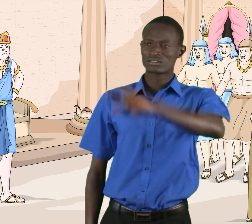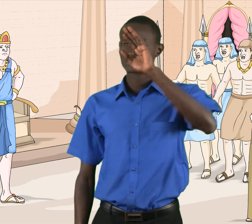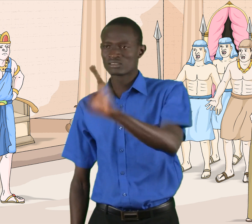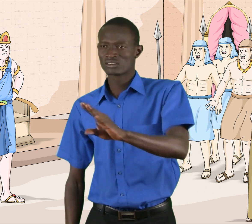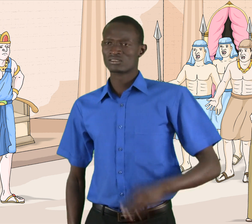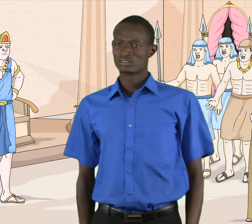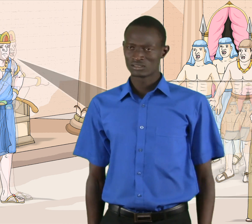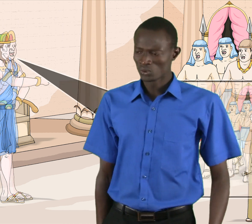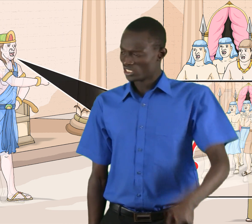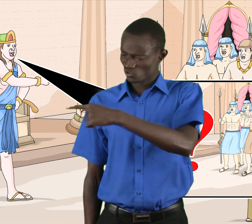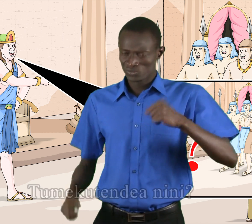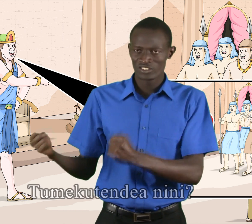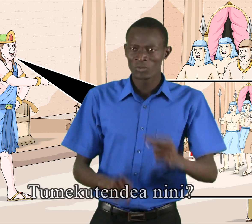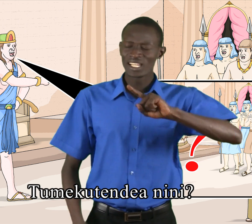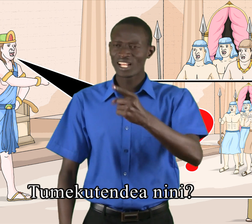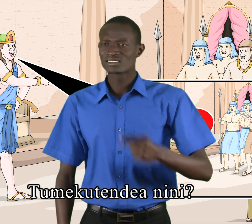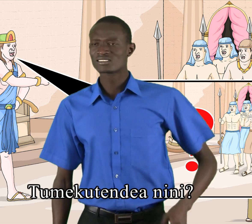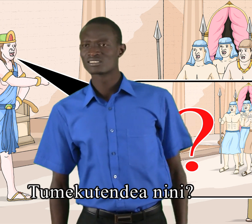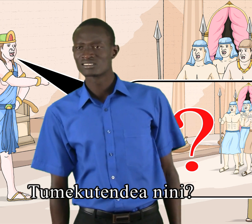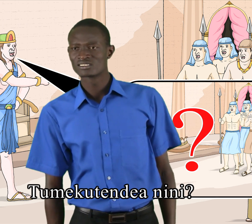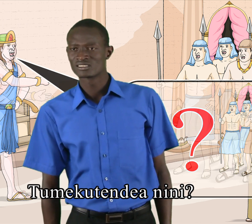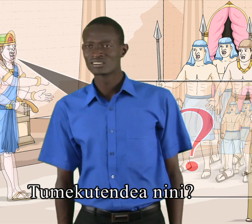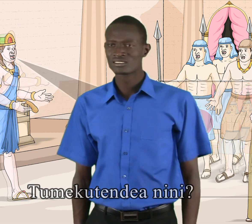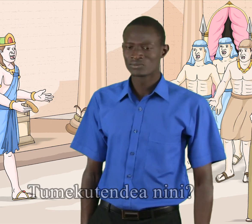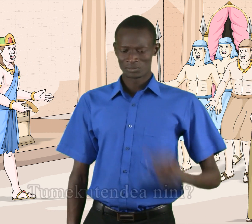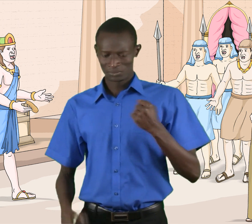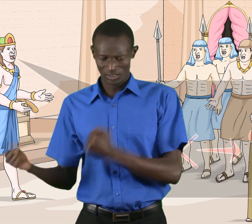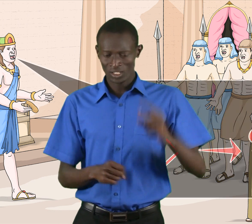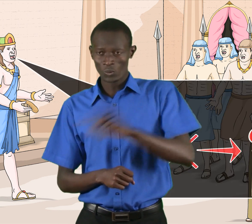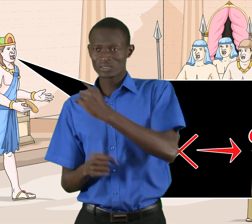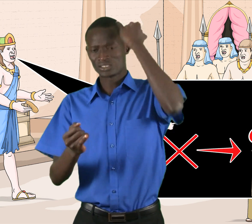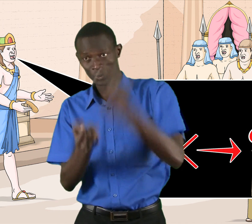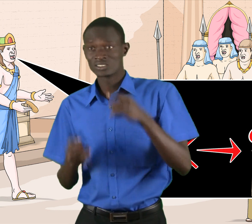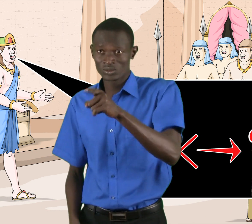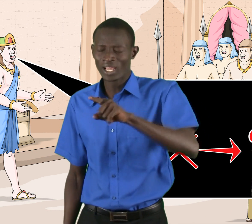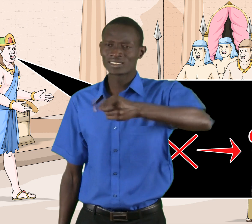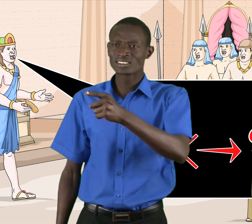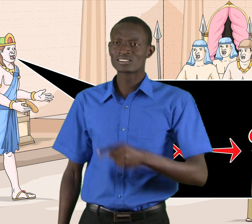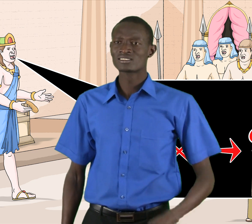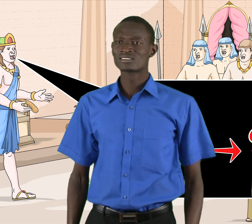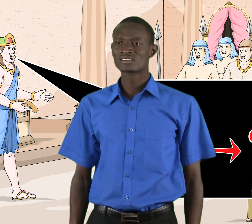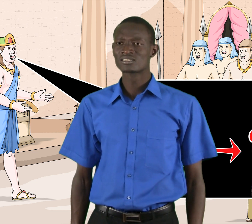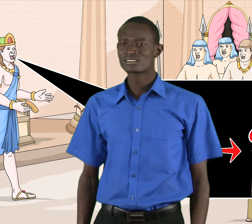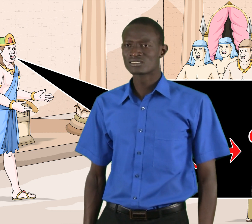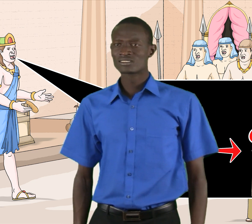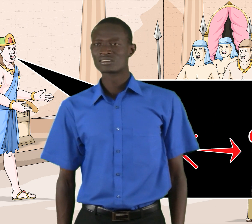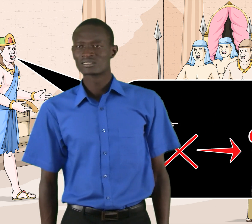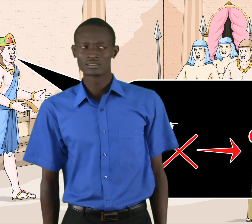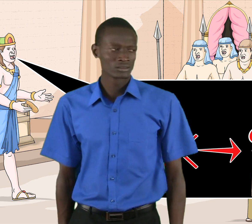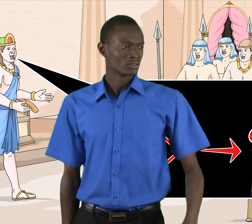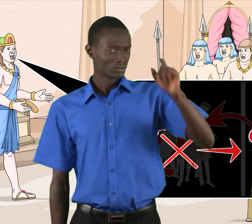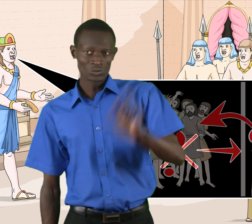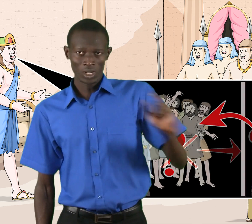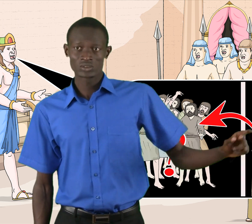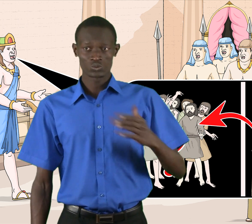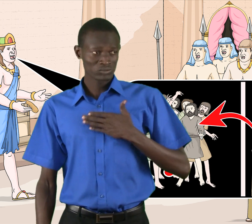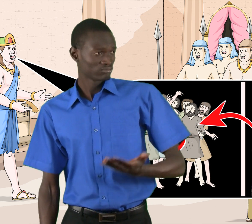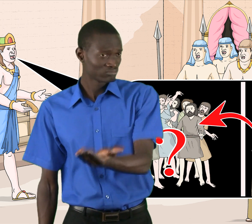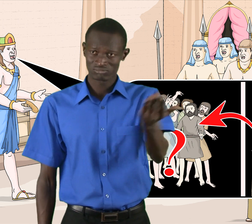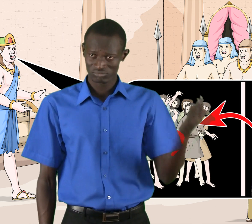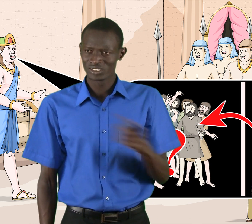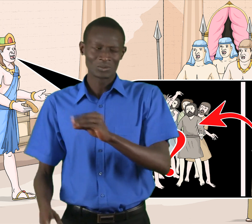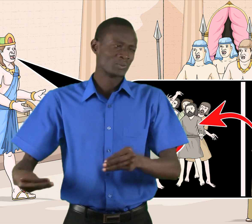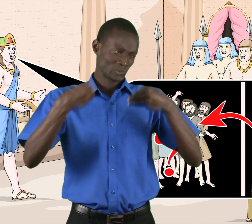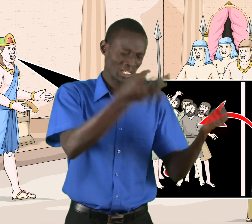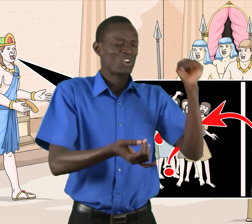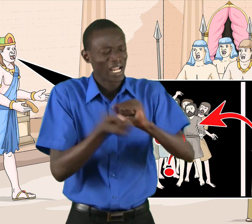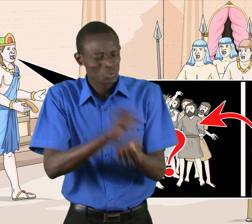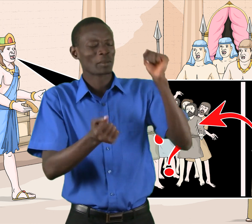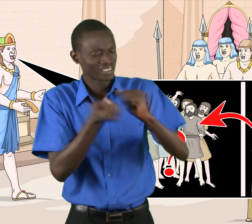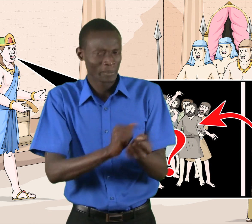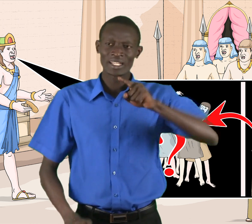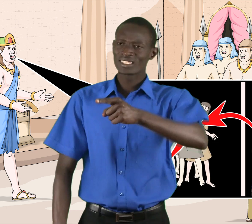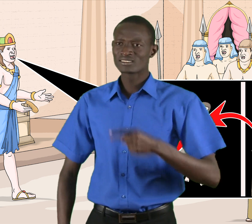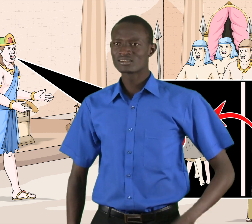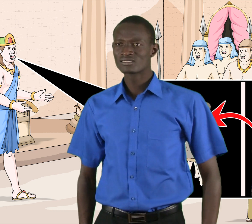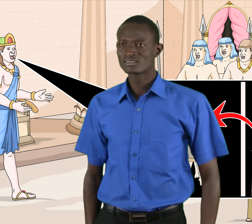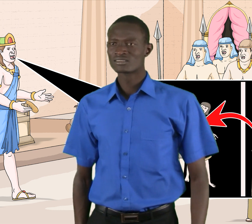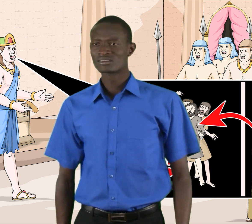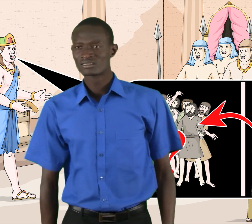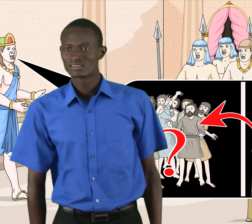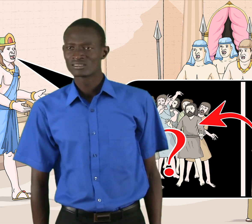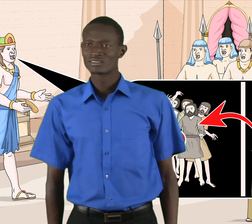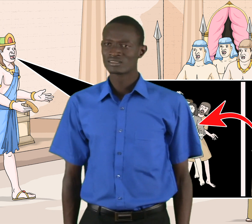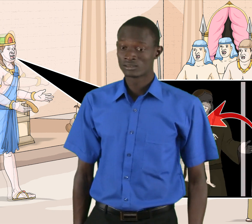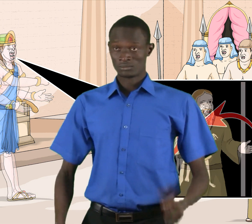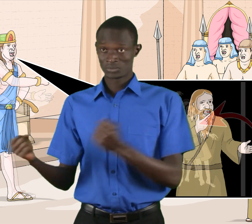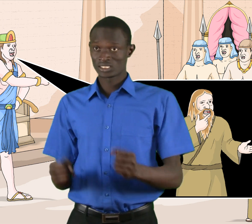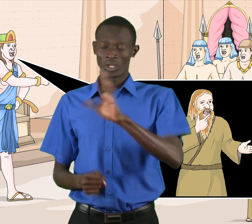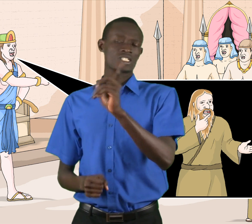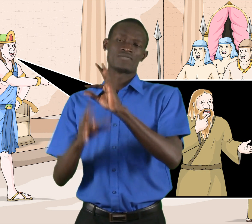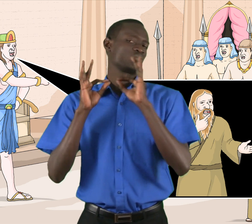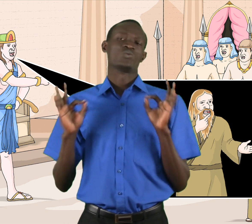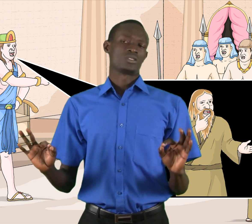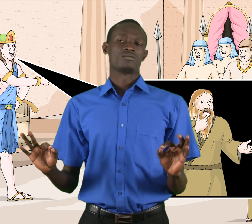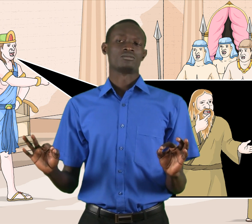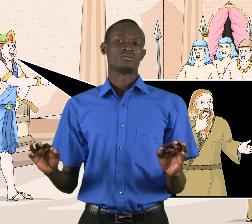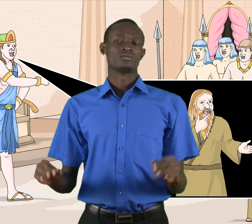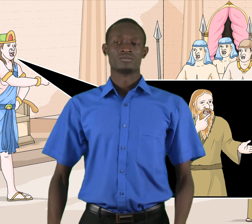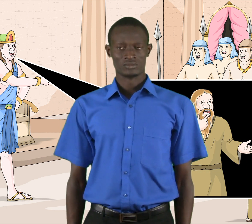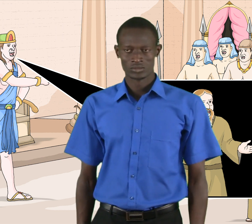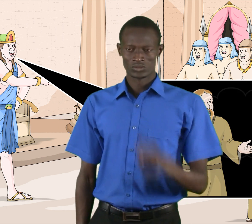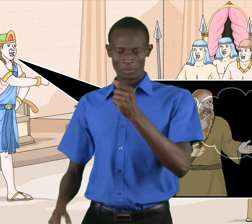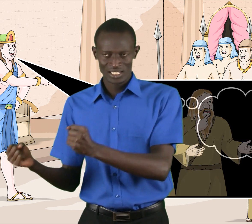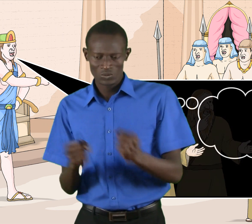How have I sinned against you, that you have brought such tremendous guilt upon me and my kingdom? You have done things to me that should not be done.”